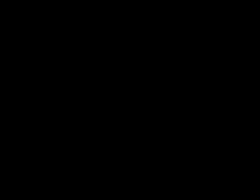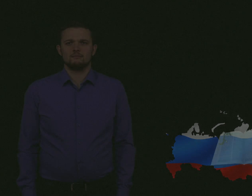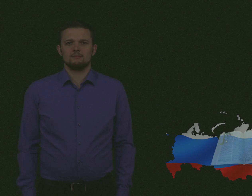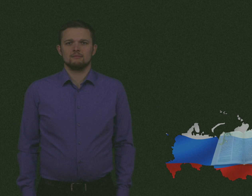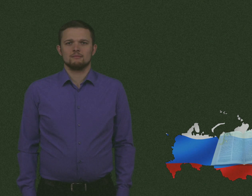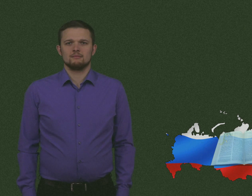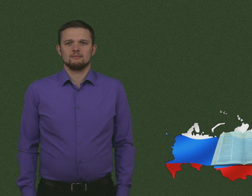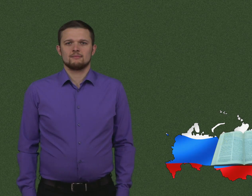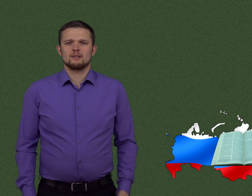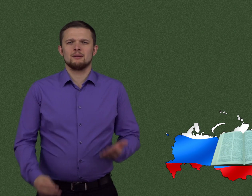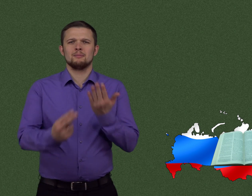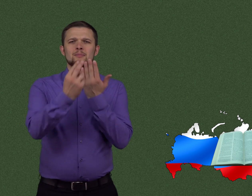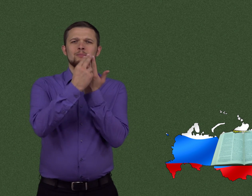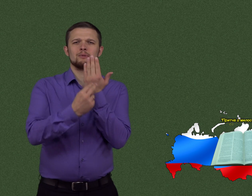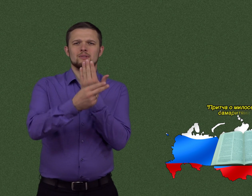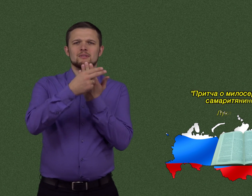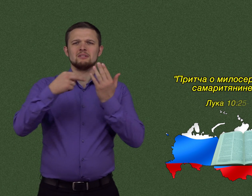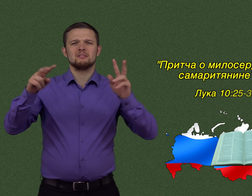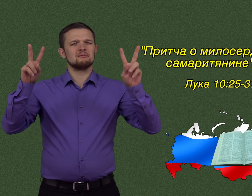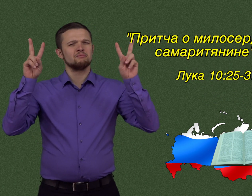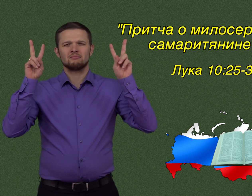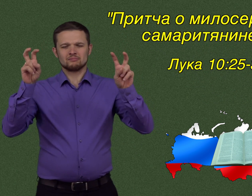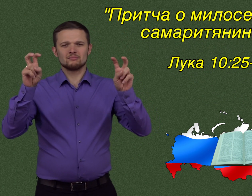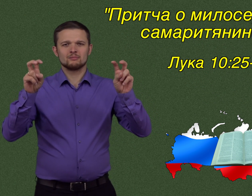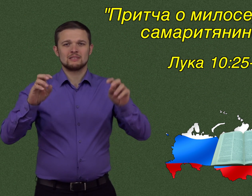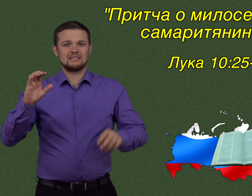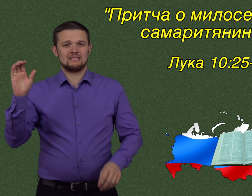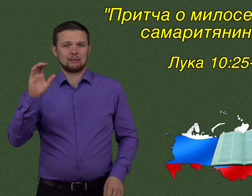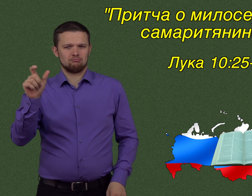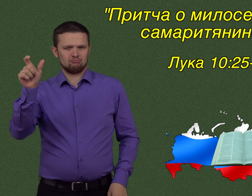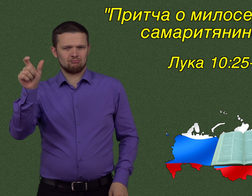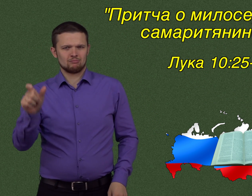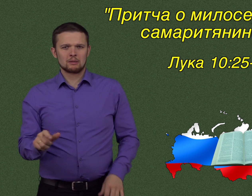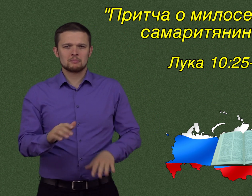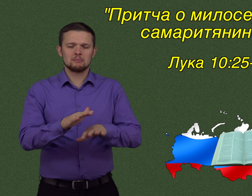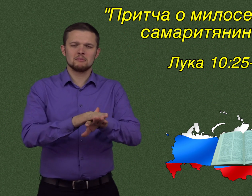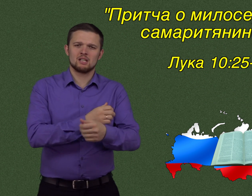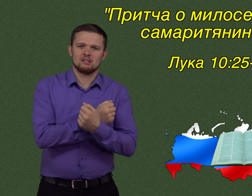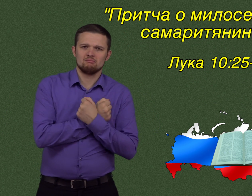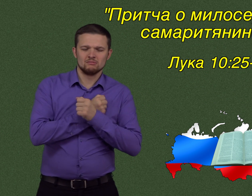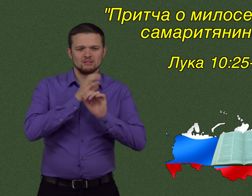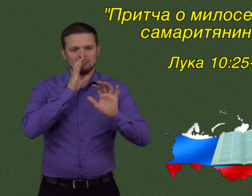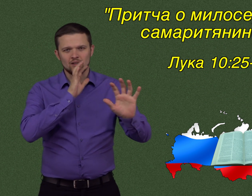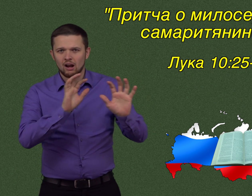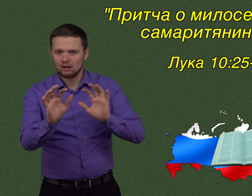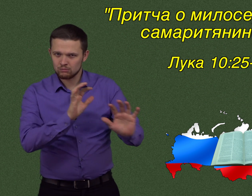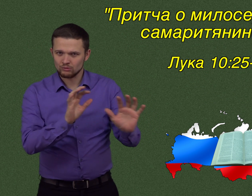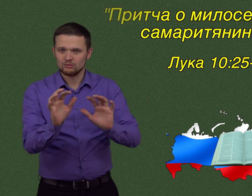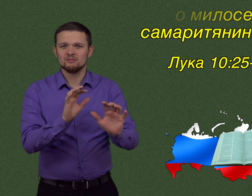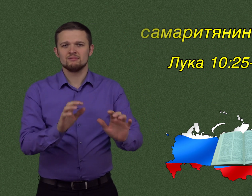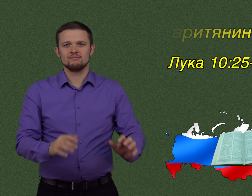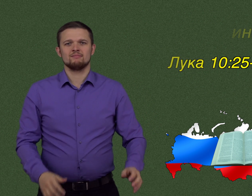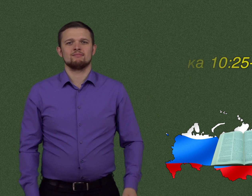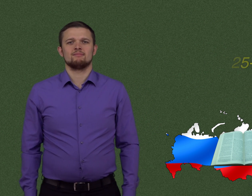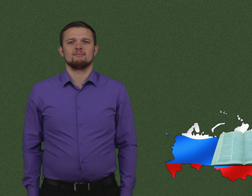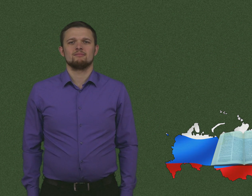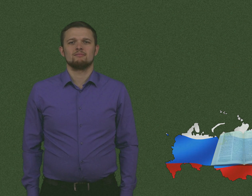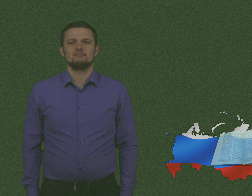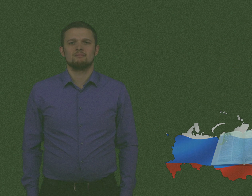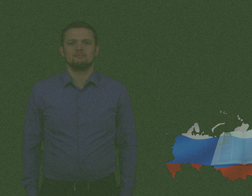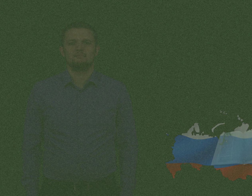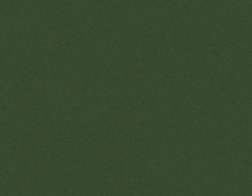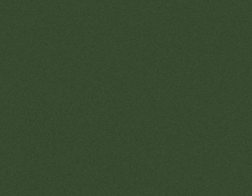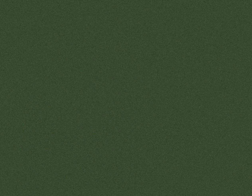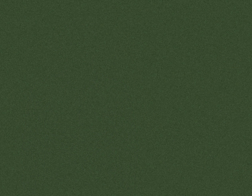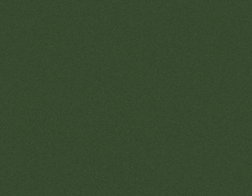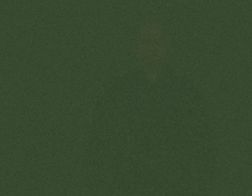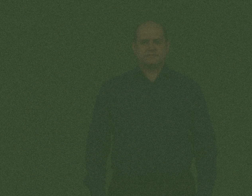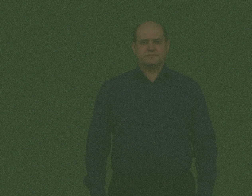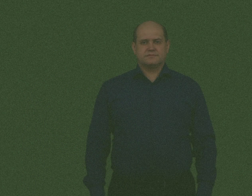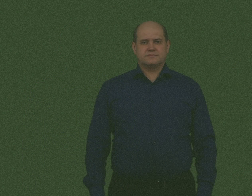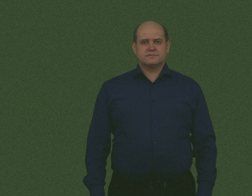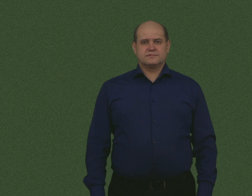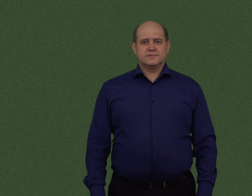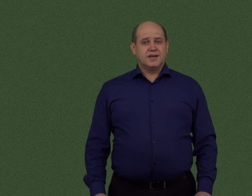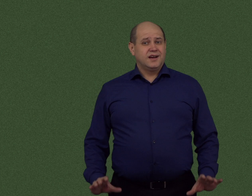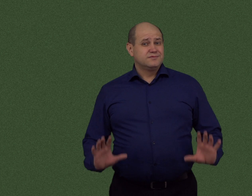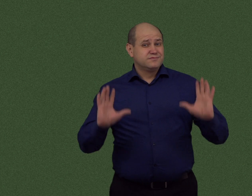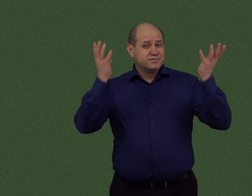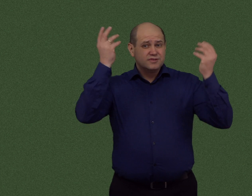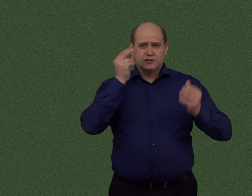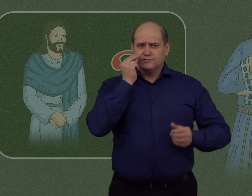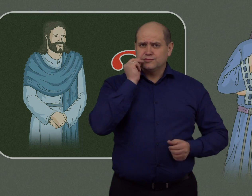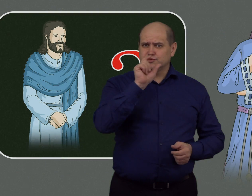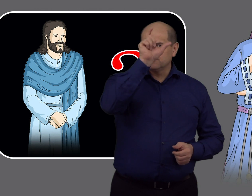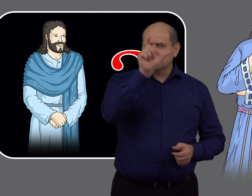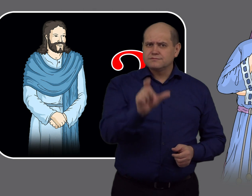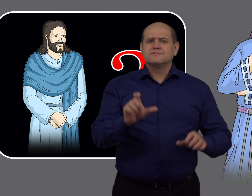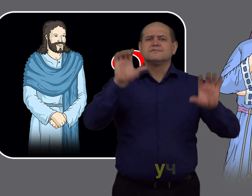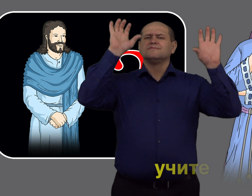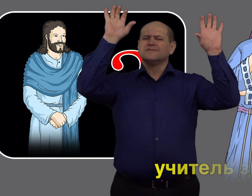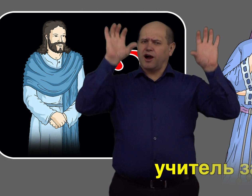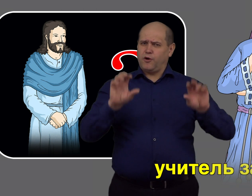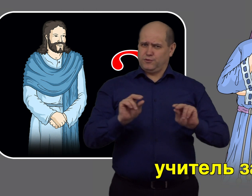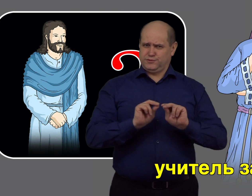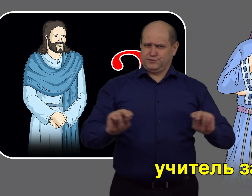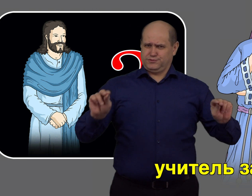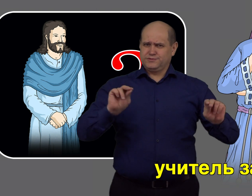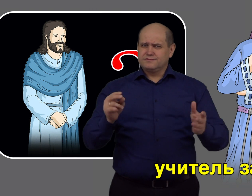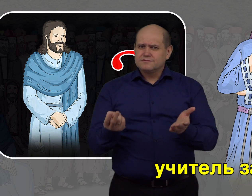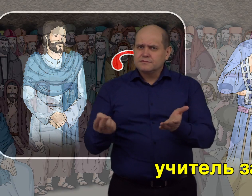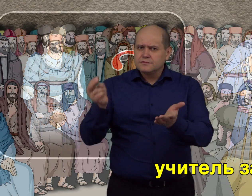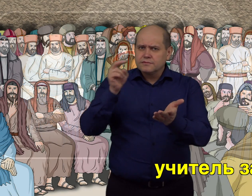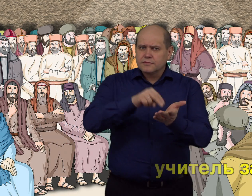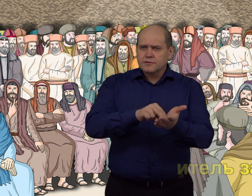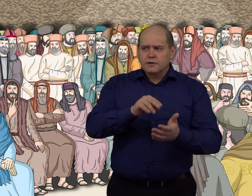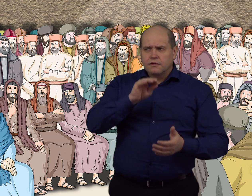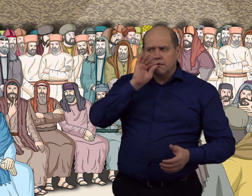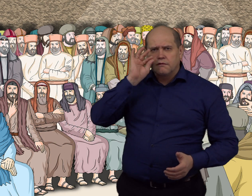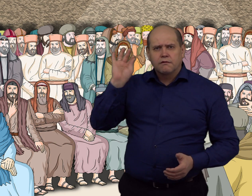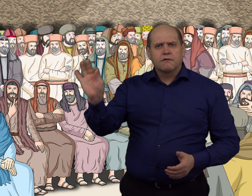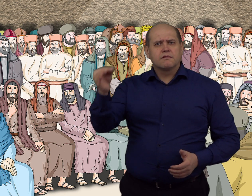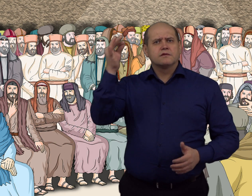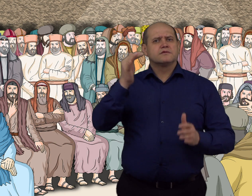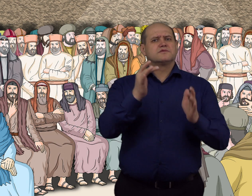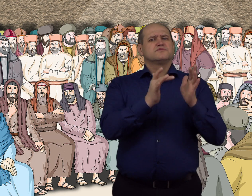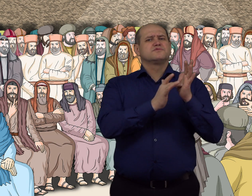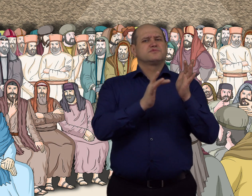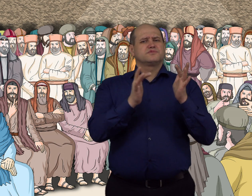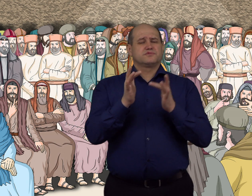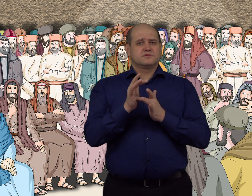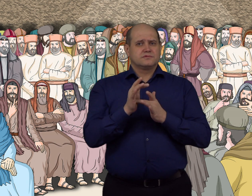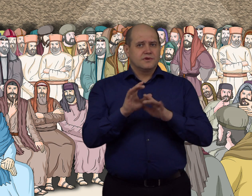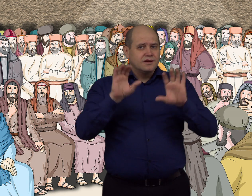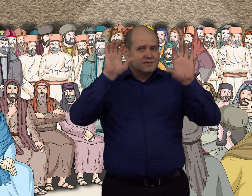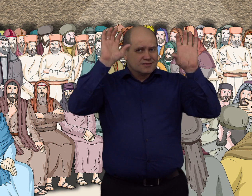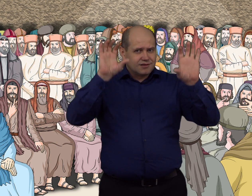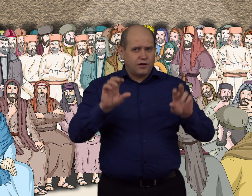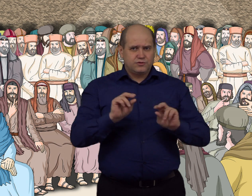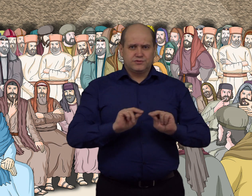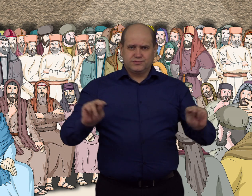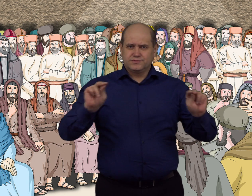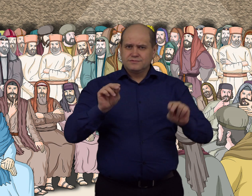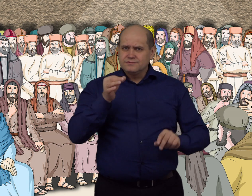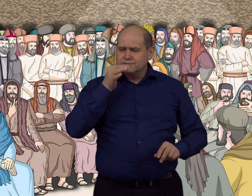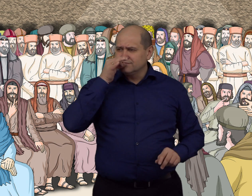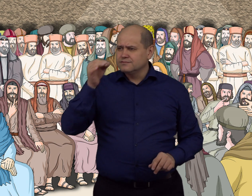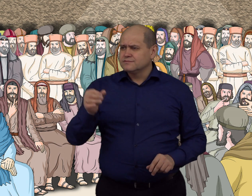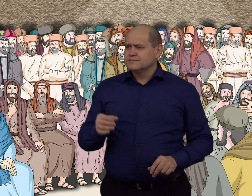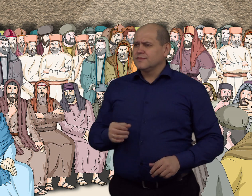One day an expert in the law stood up to test Him.